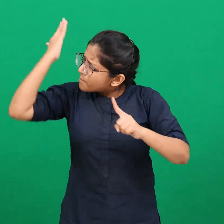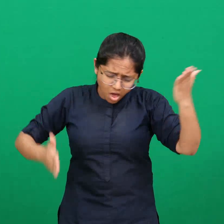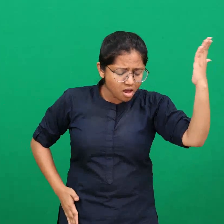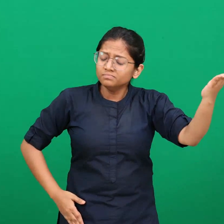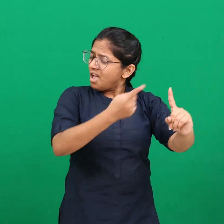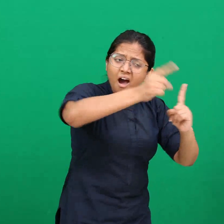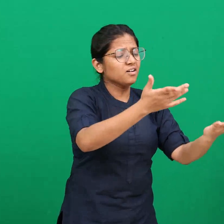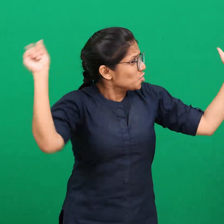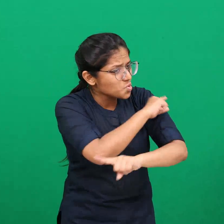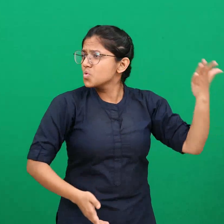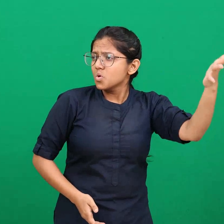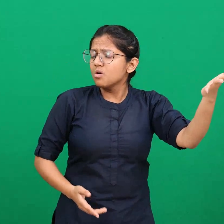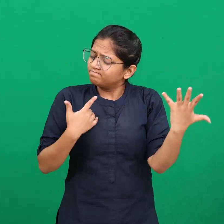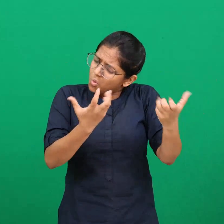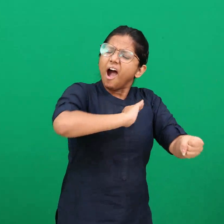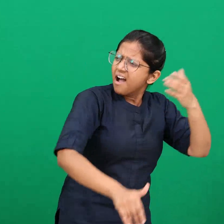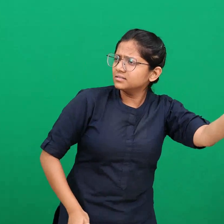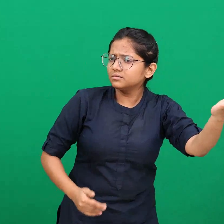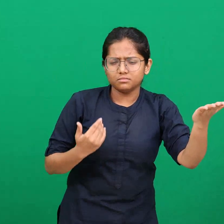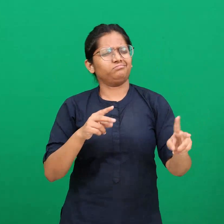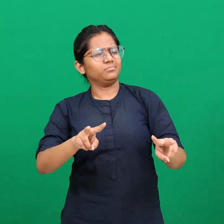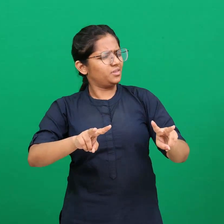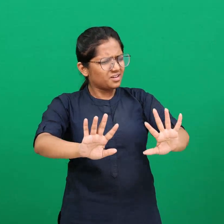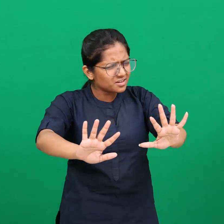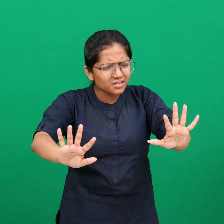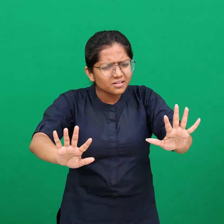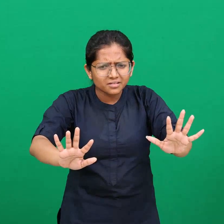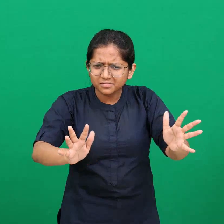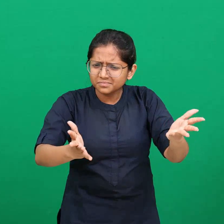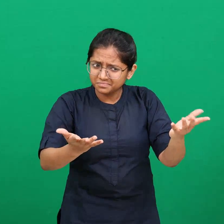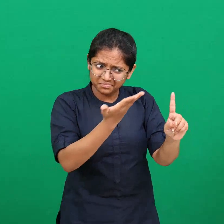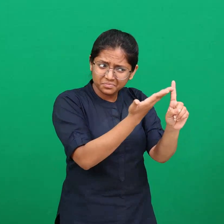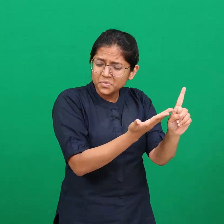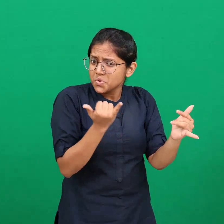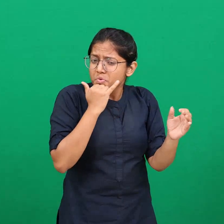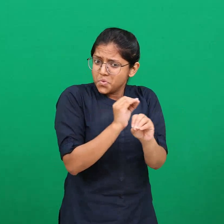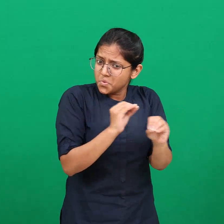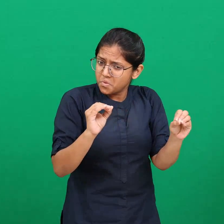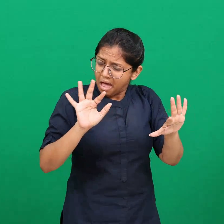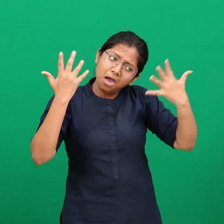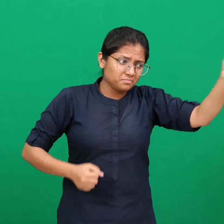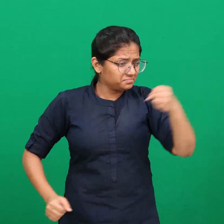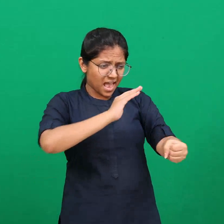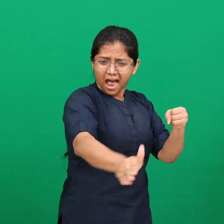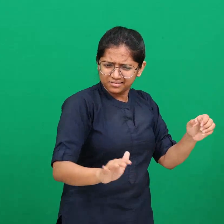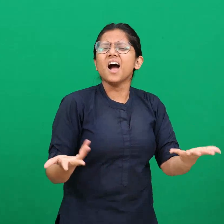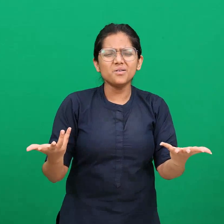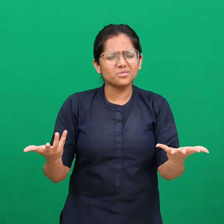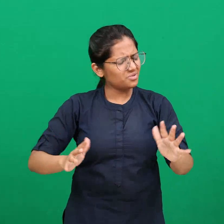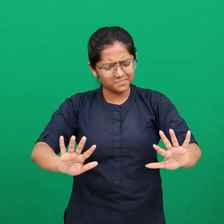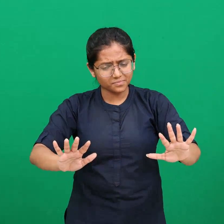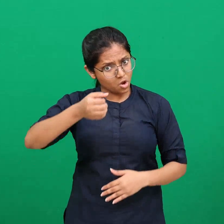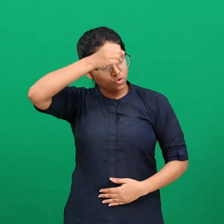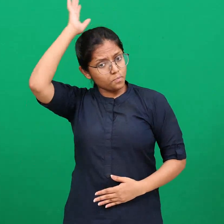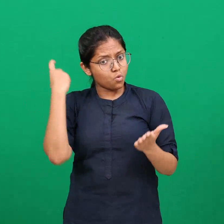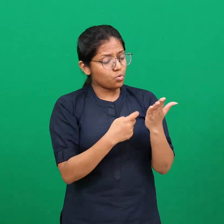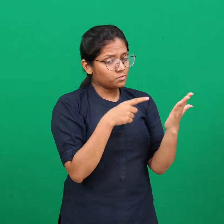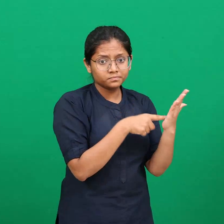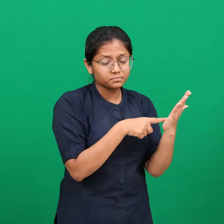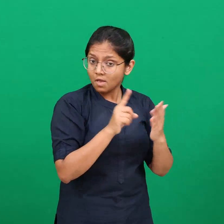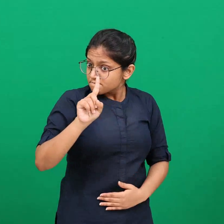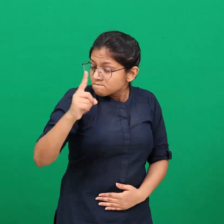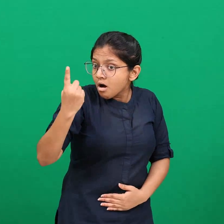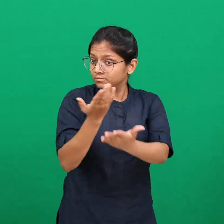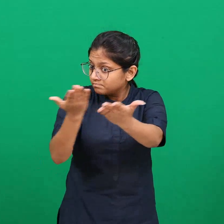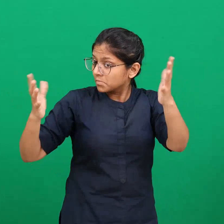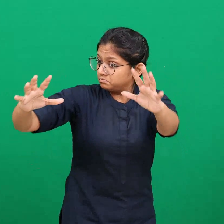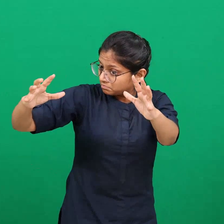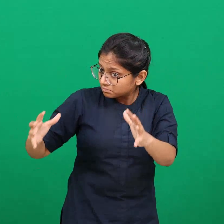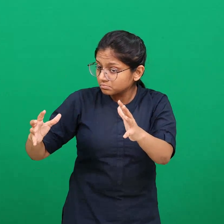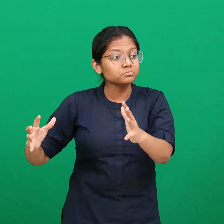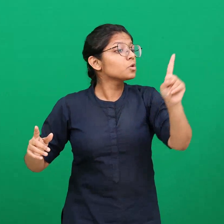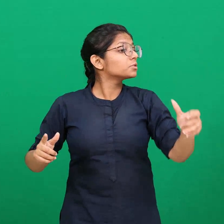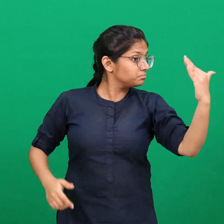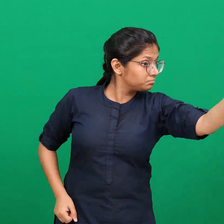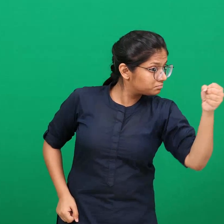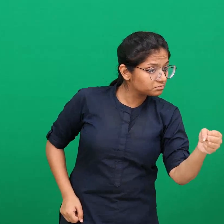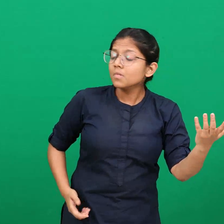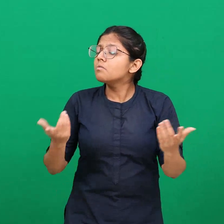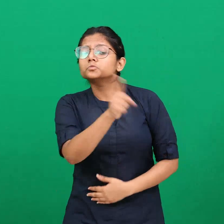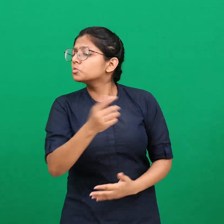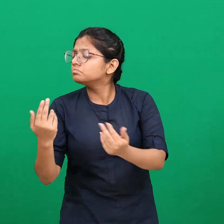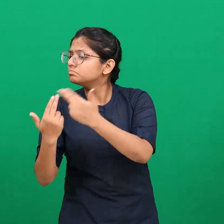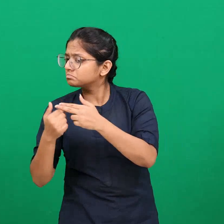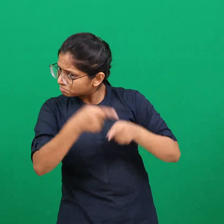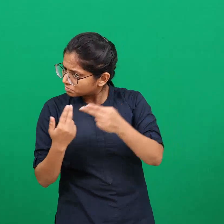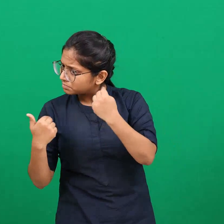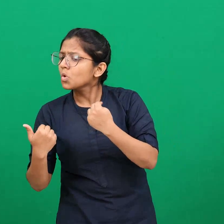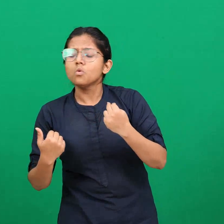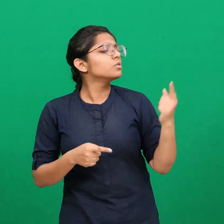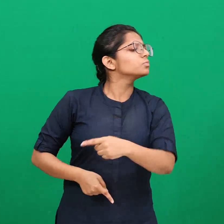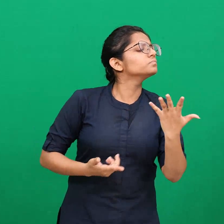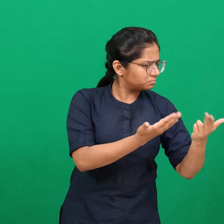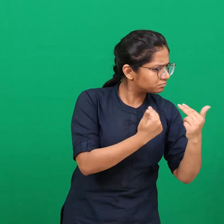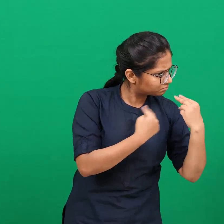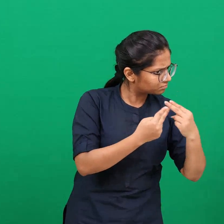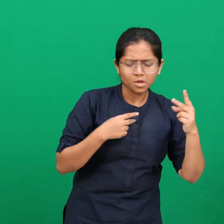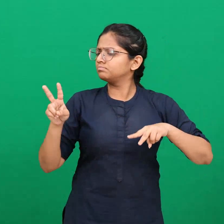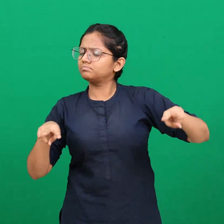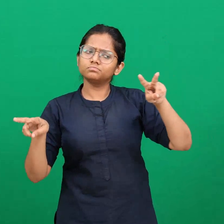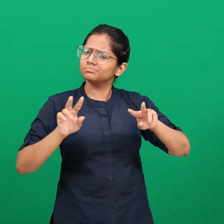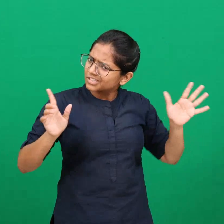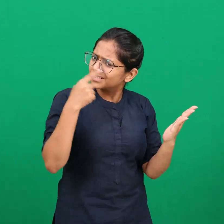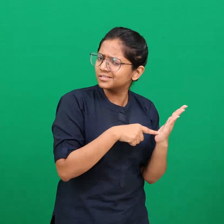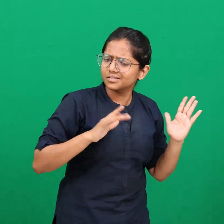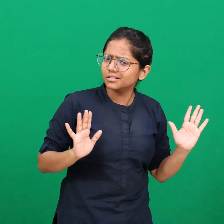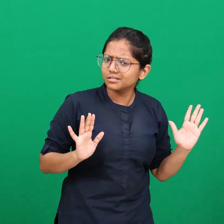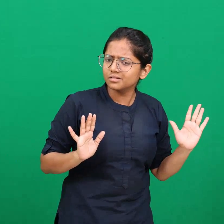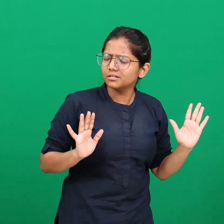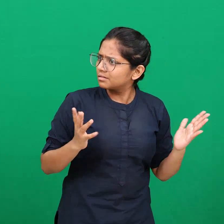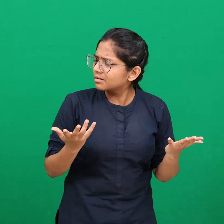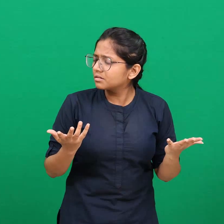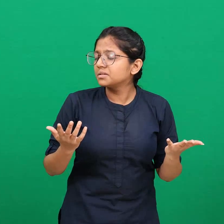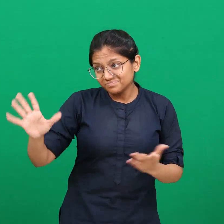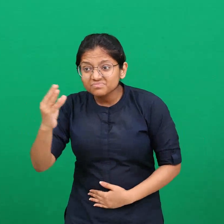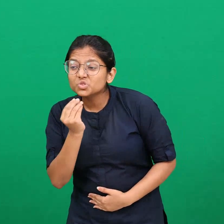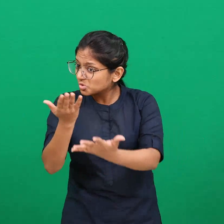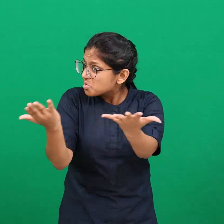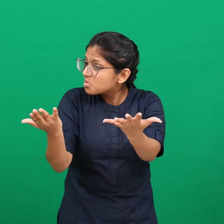I told them that it is not the Roman custom to hand a man over before he has had an opportunity to face his accusers and defend himself against their charges.